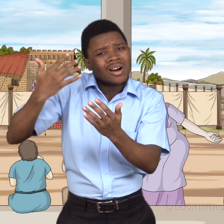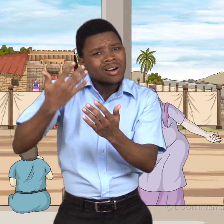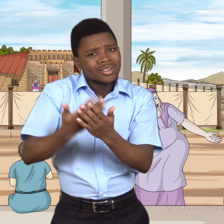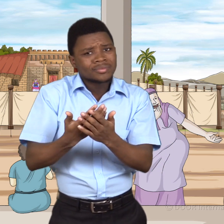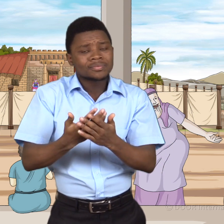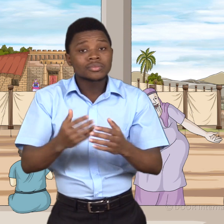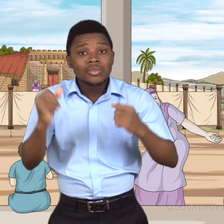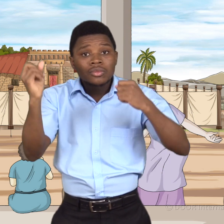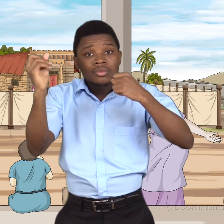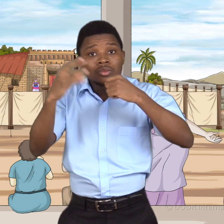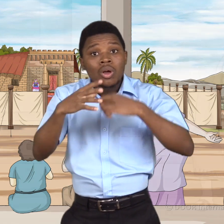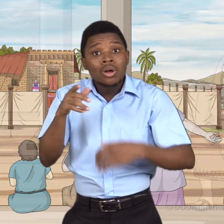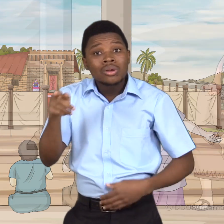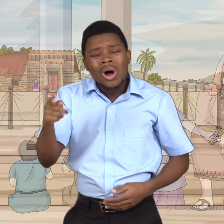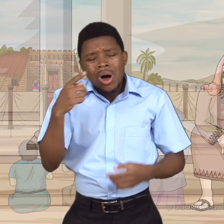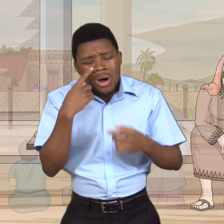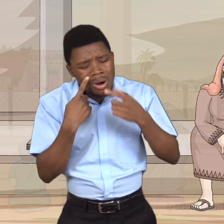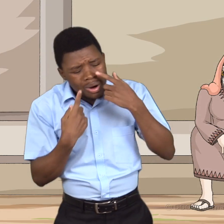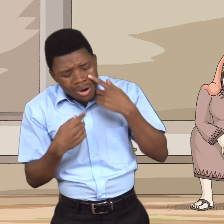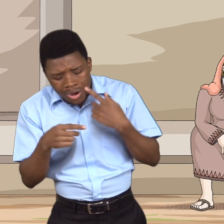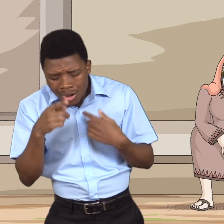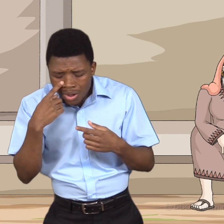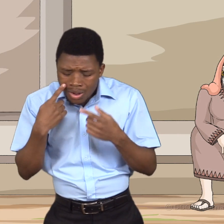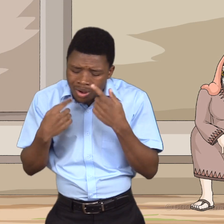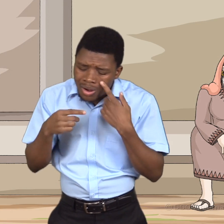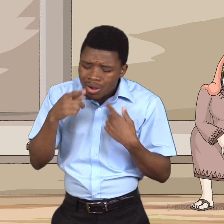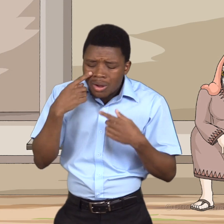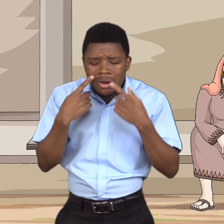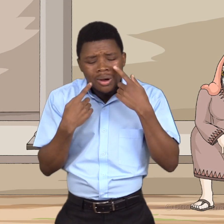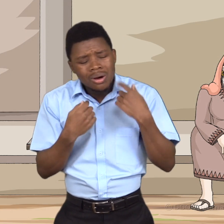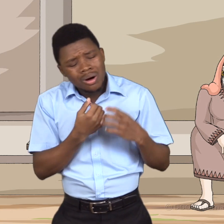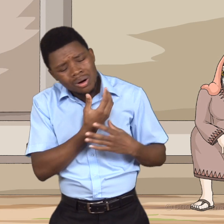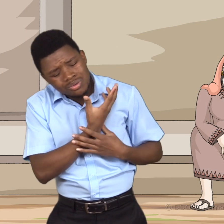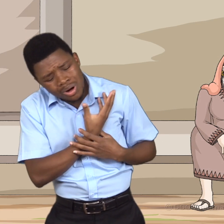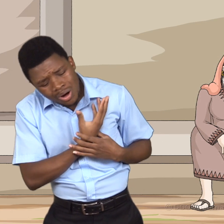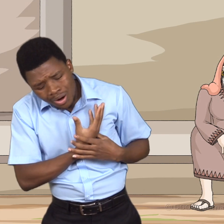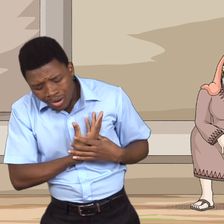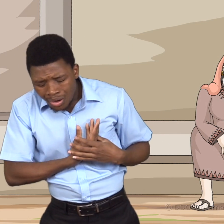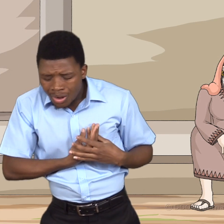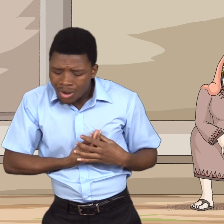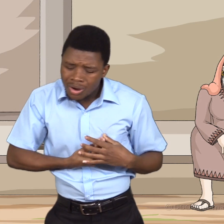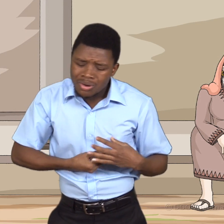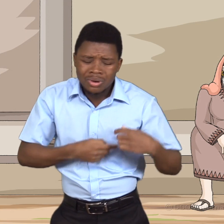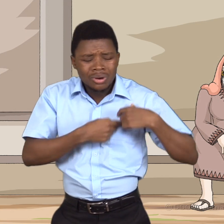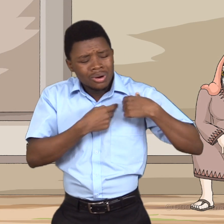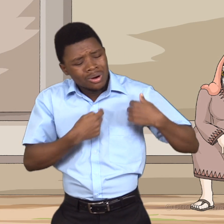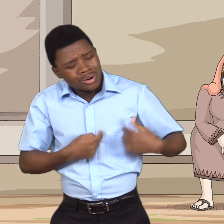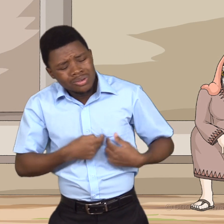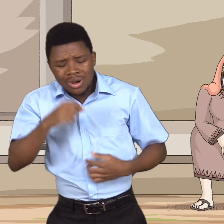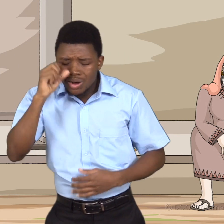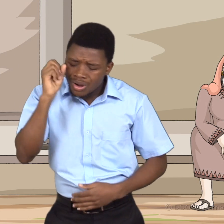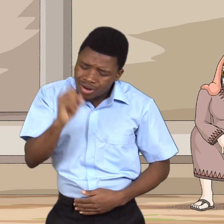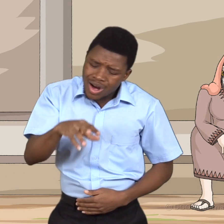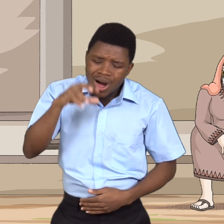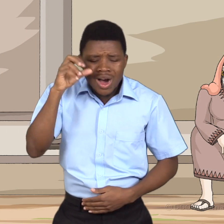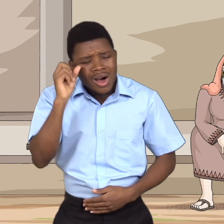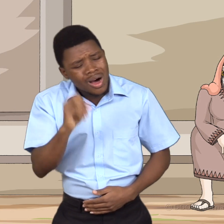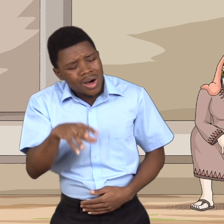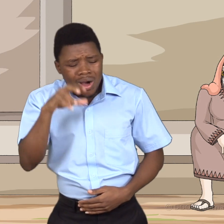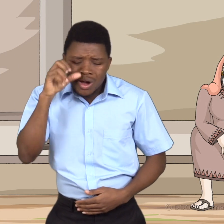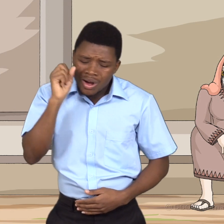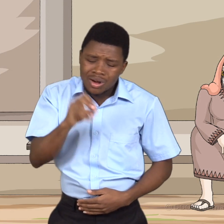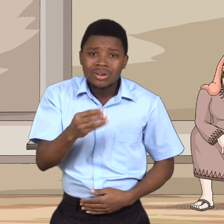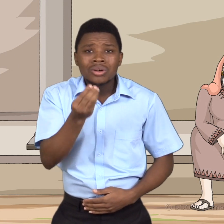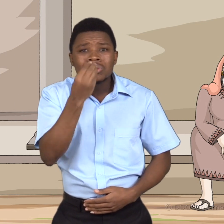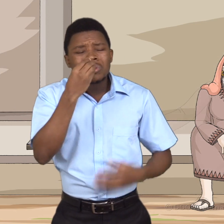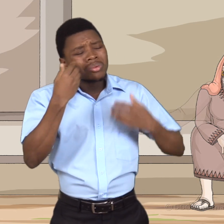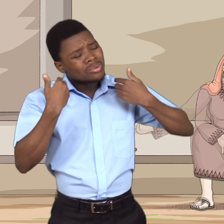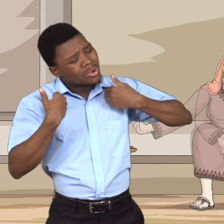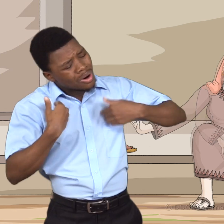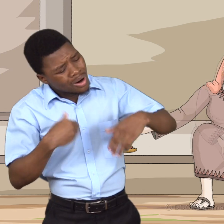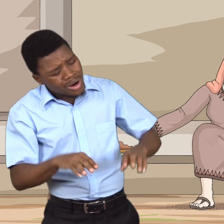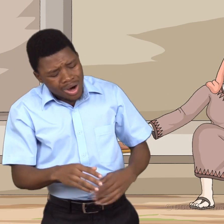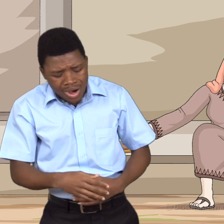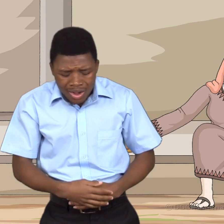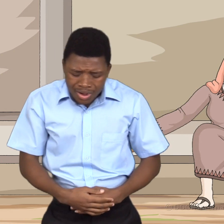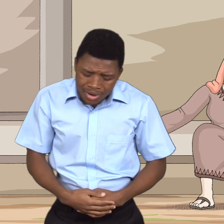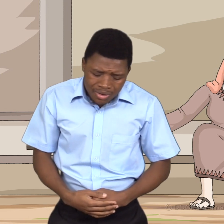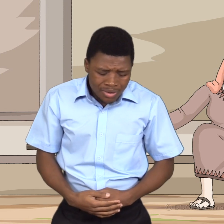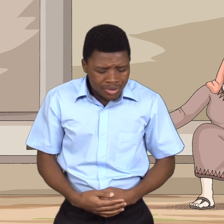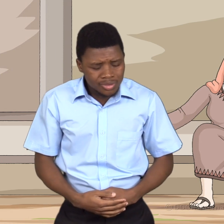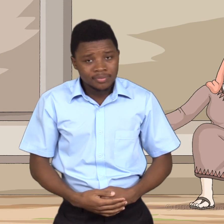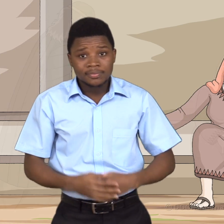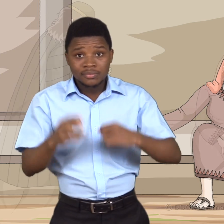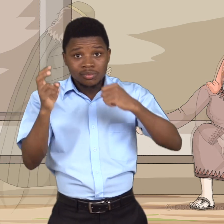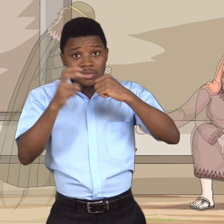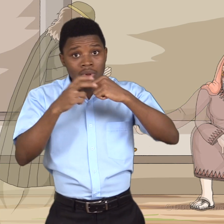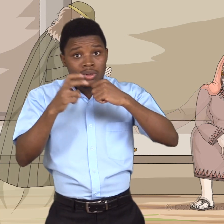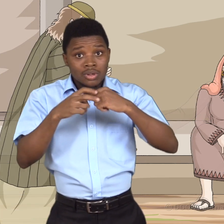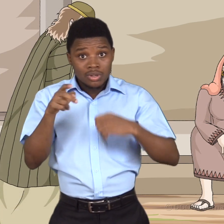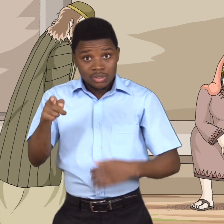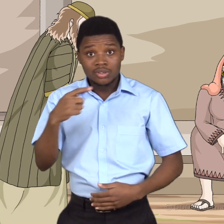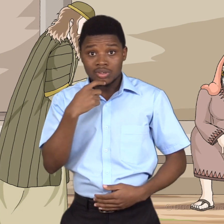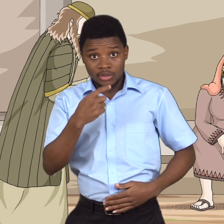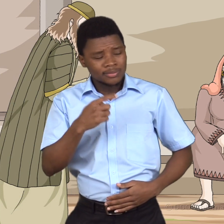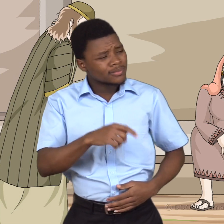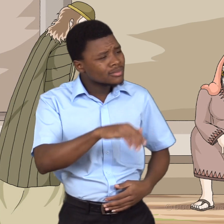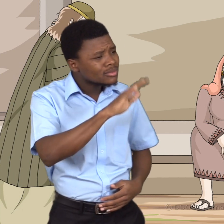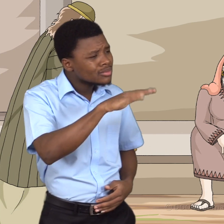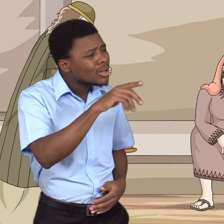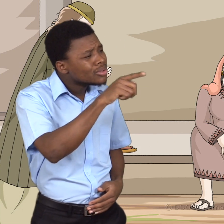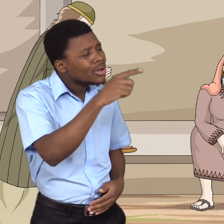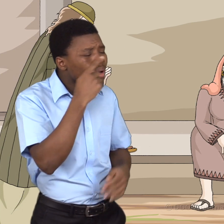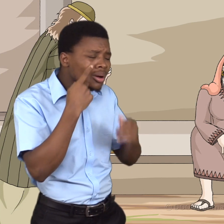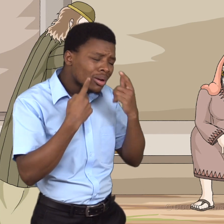Whenever Hannah went up to the house of the LORD, her rival taunted her until she wept and would not eat.